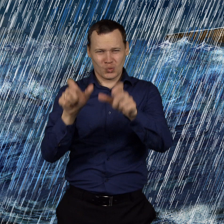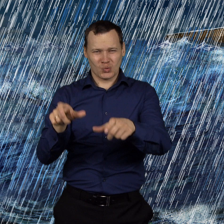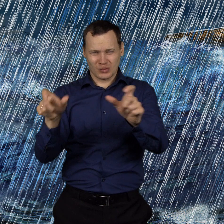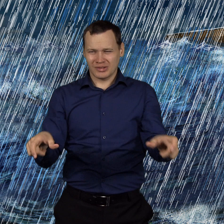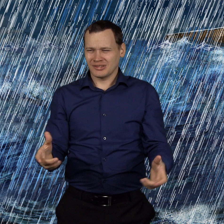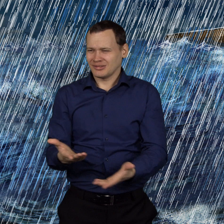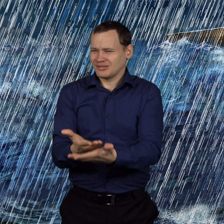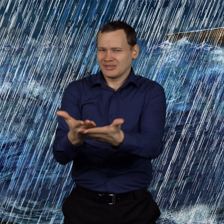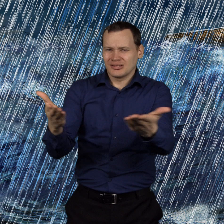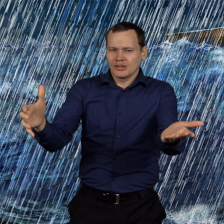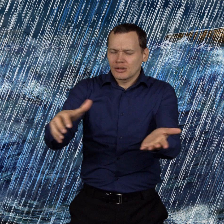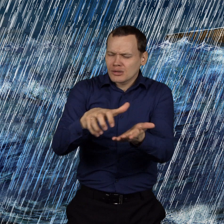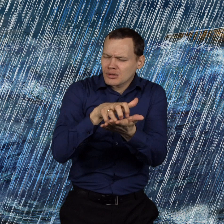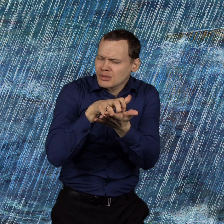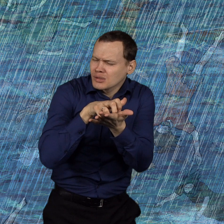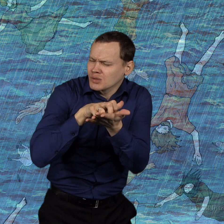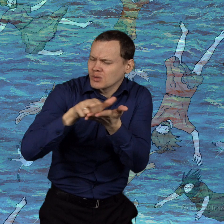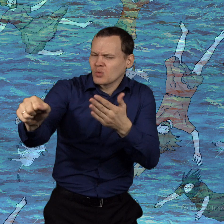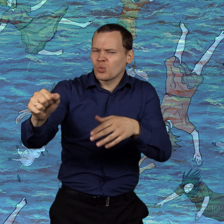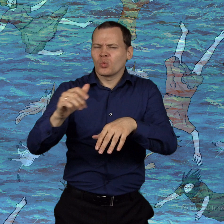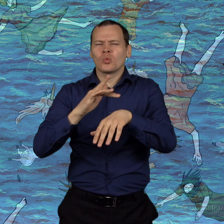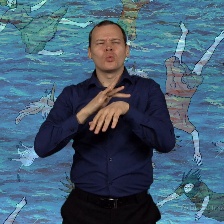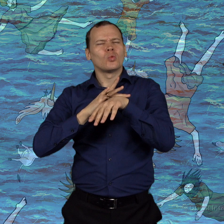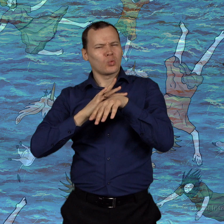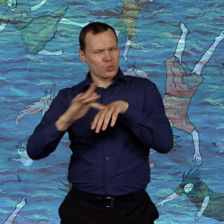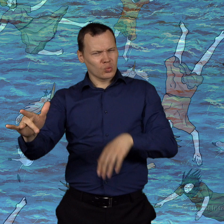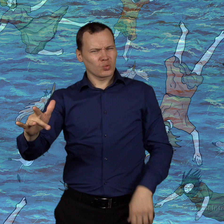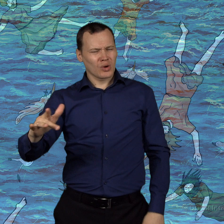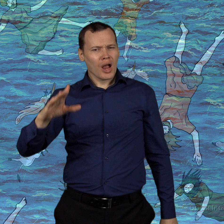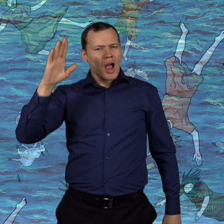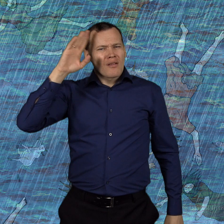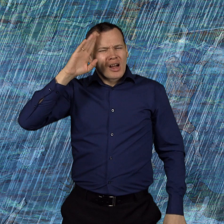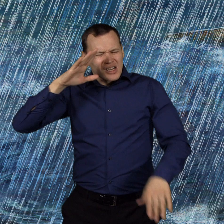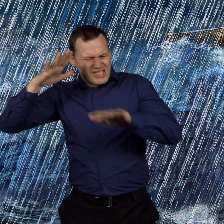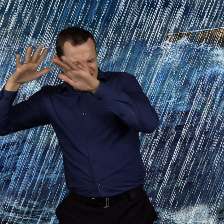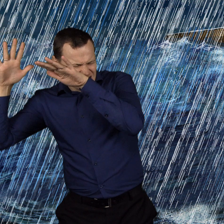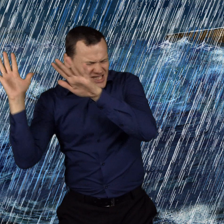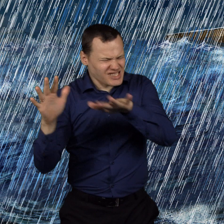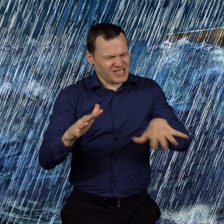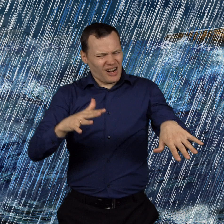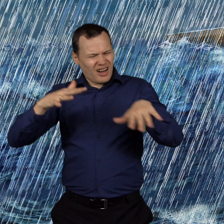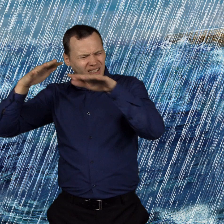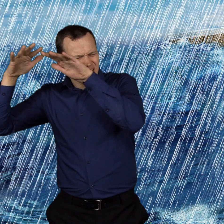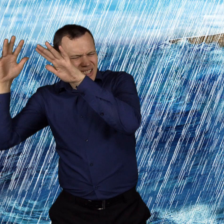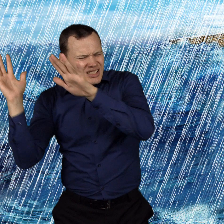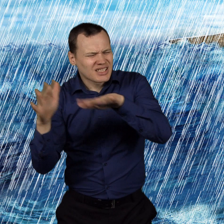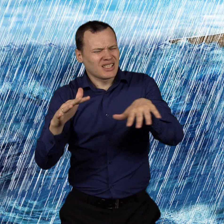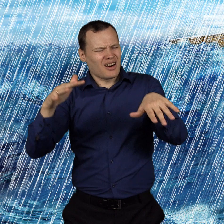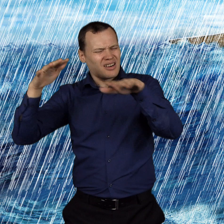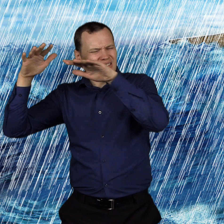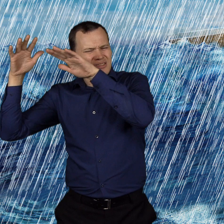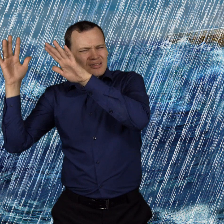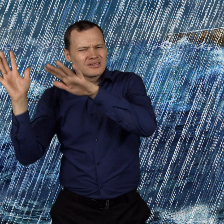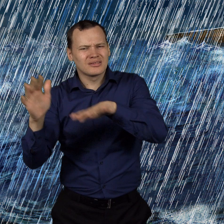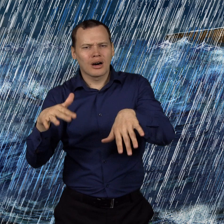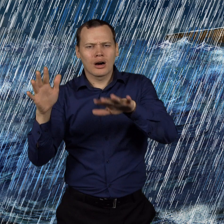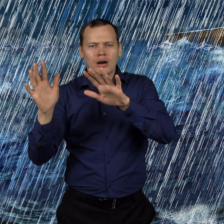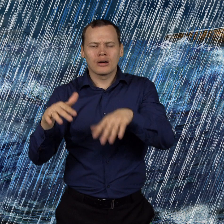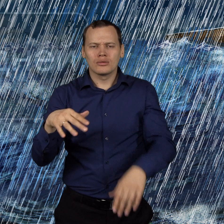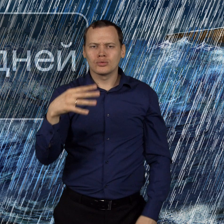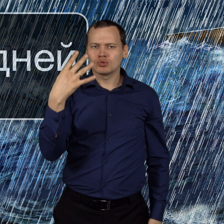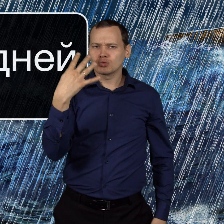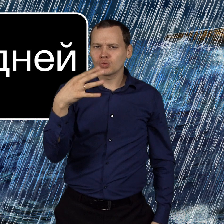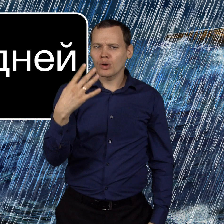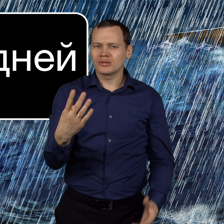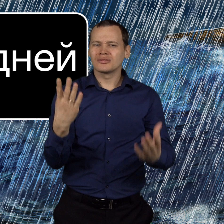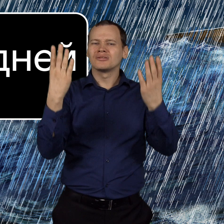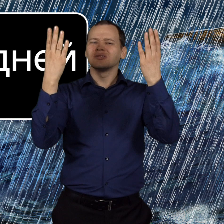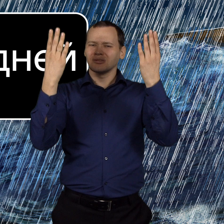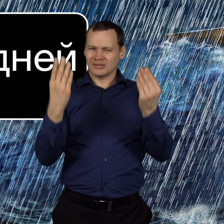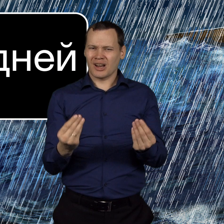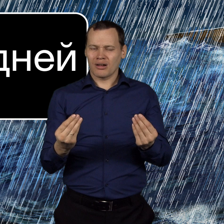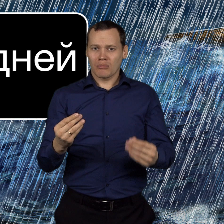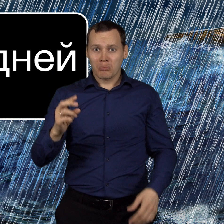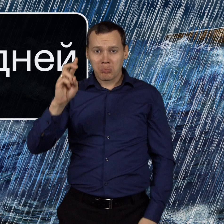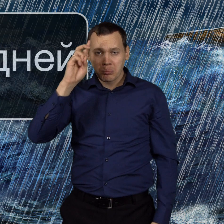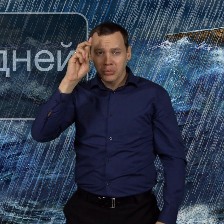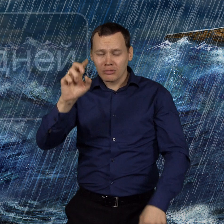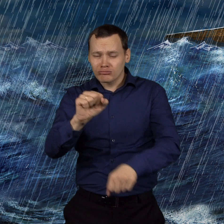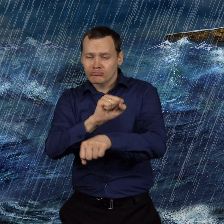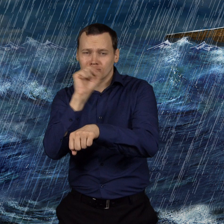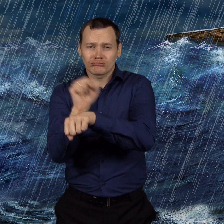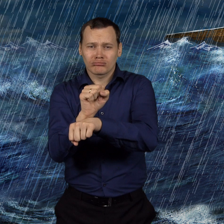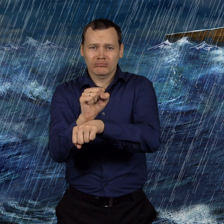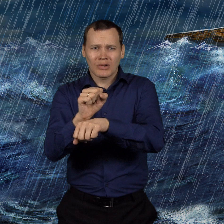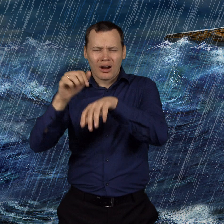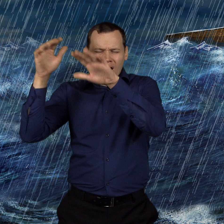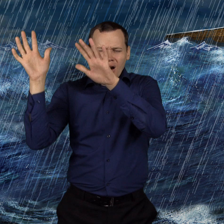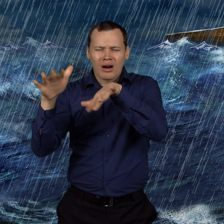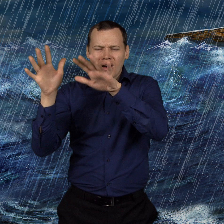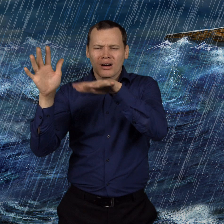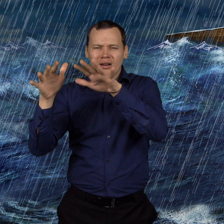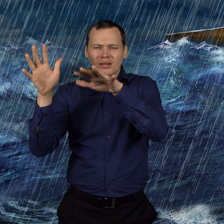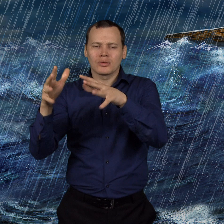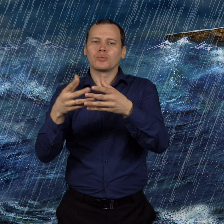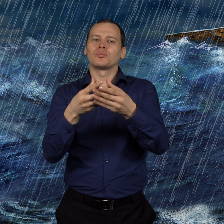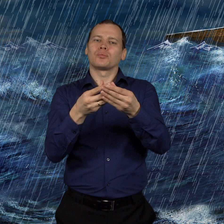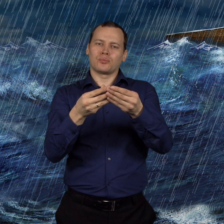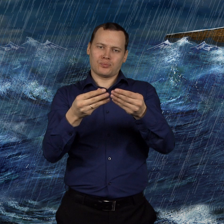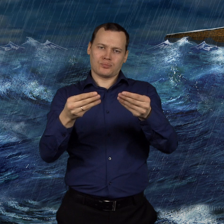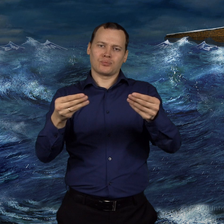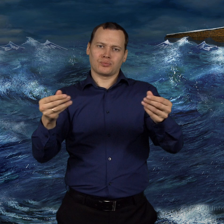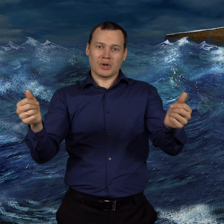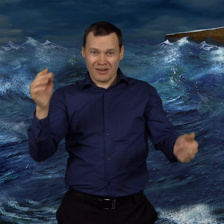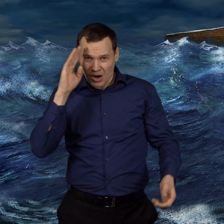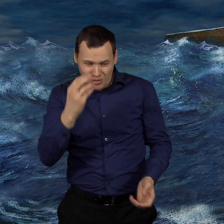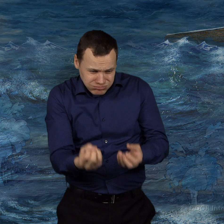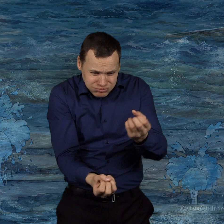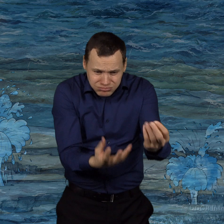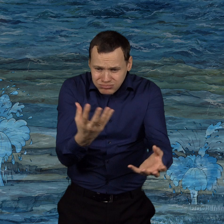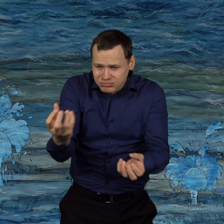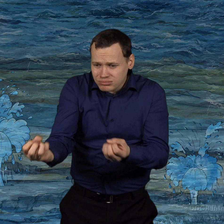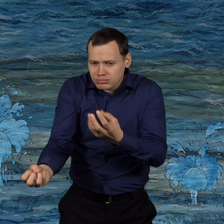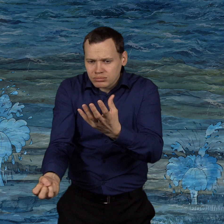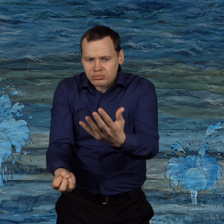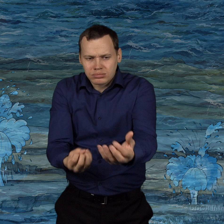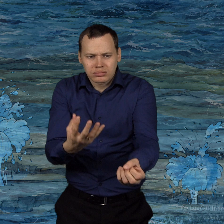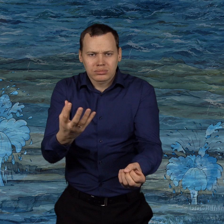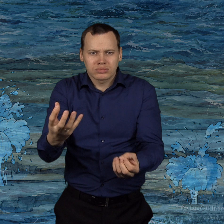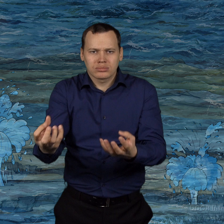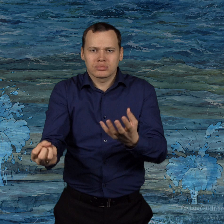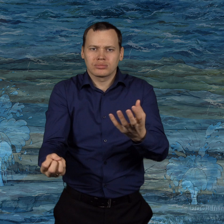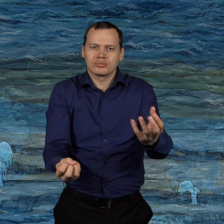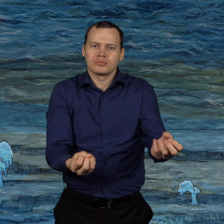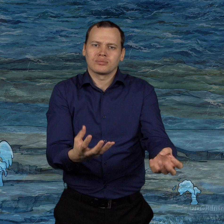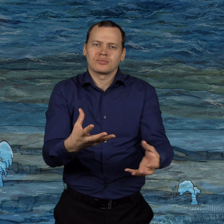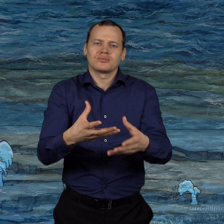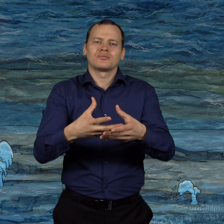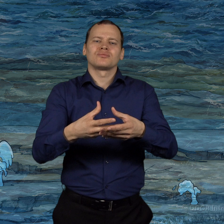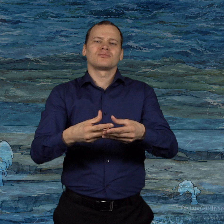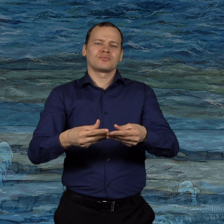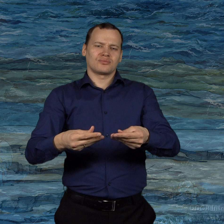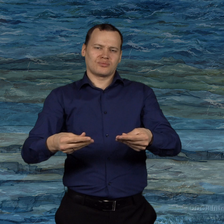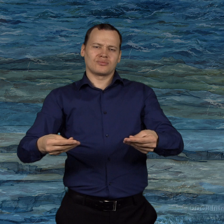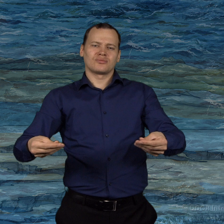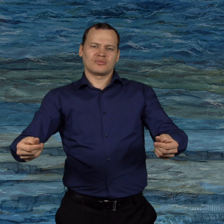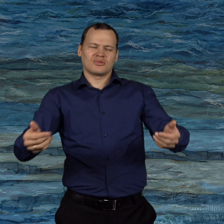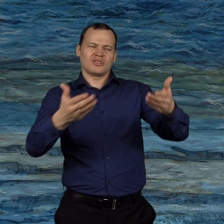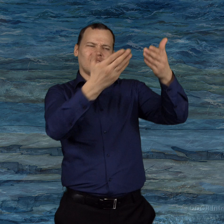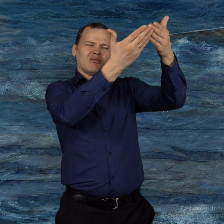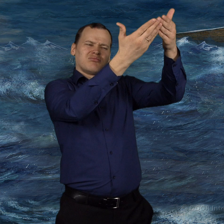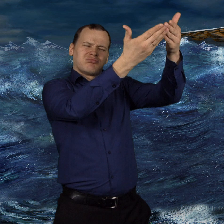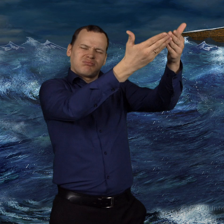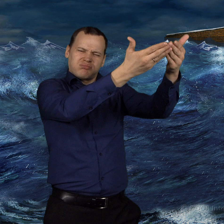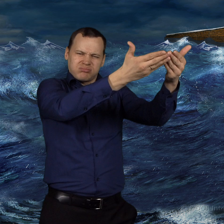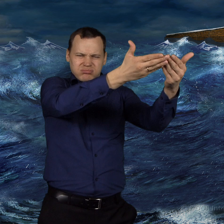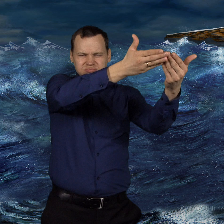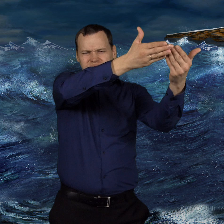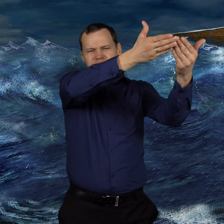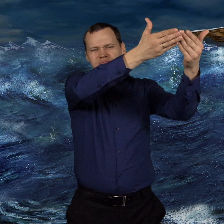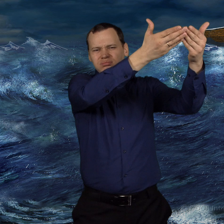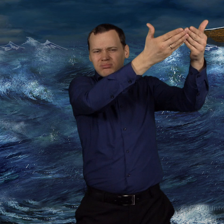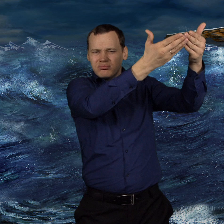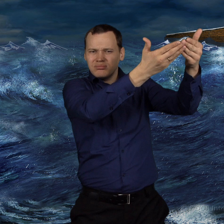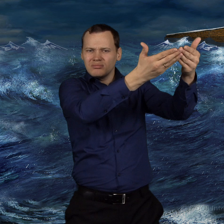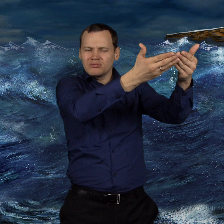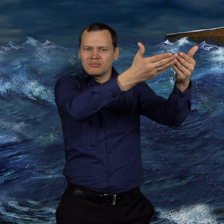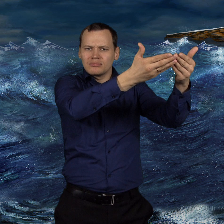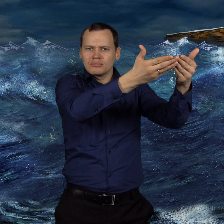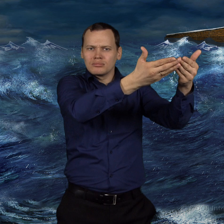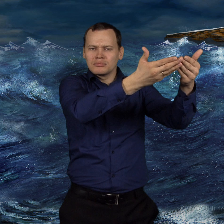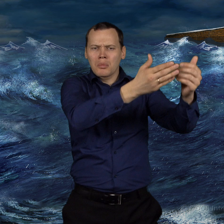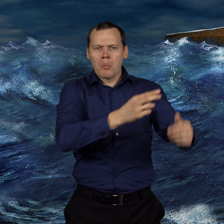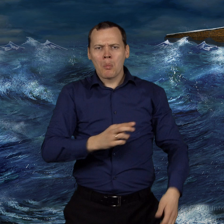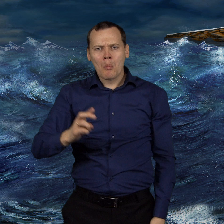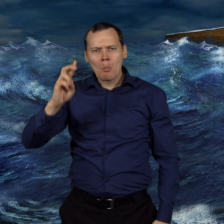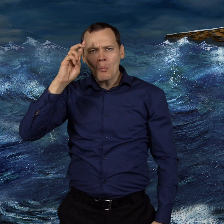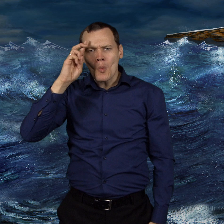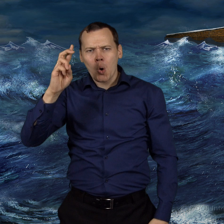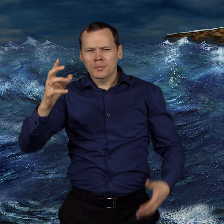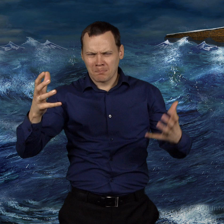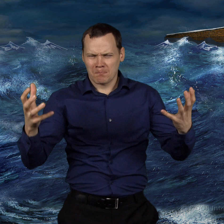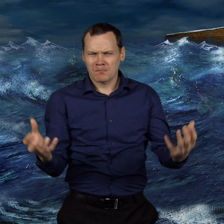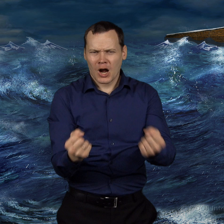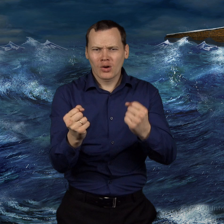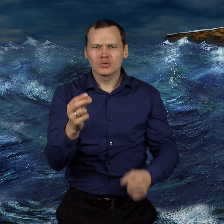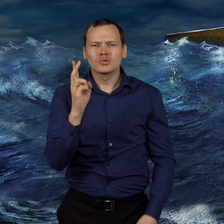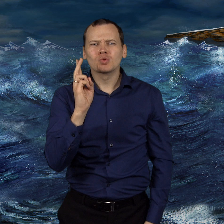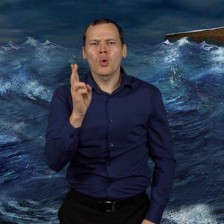And every living thing that moved upon the earth perished—birds, livestock, animals, every creature that swarms upon the earth, and all mankind. Of all that was on dry land, everything that had the breath of life in its nostrils died.